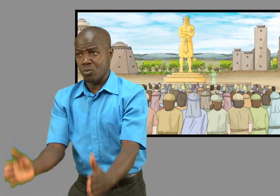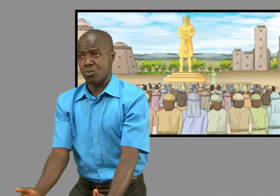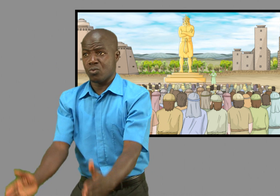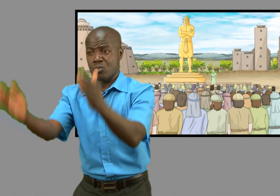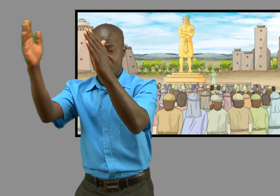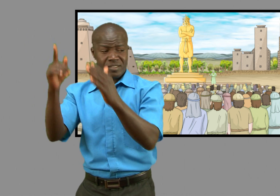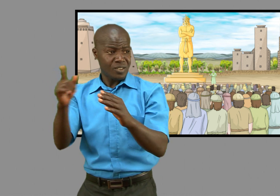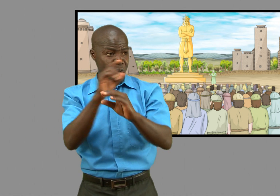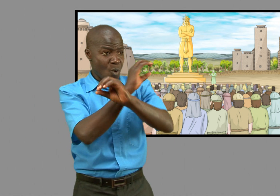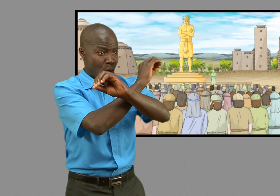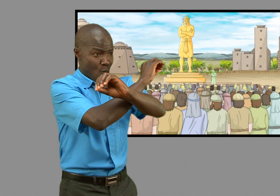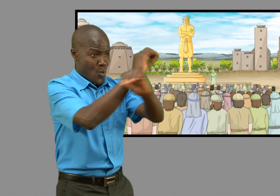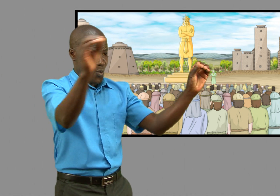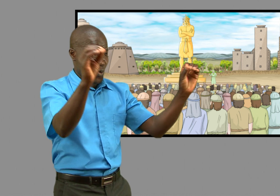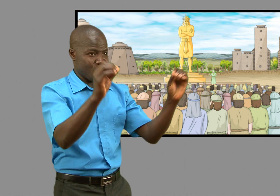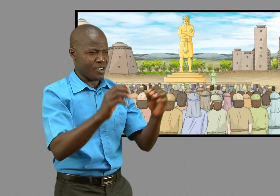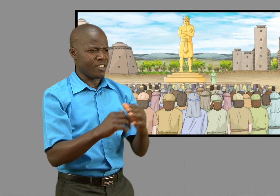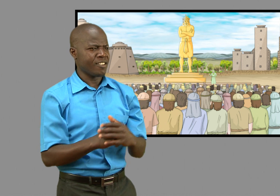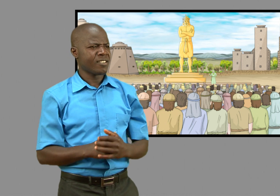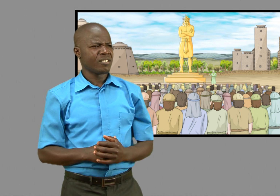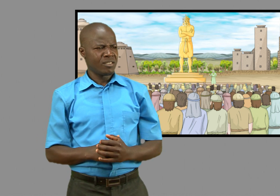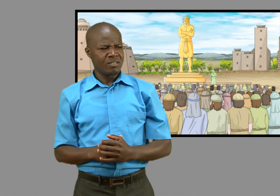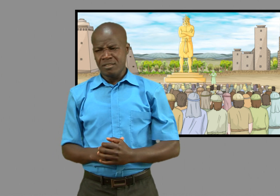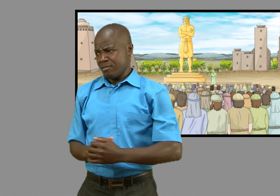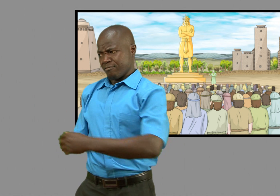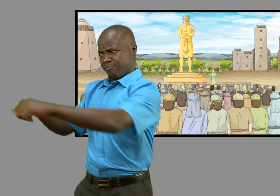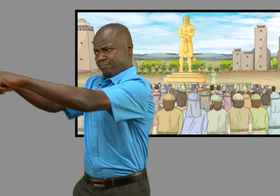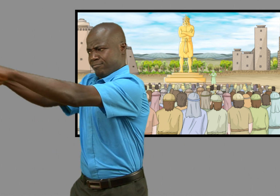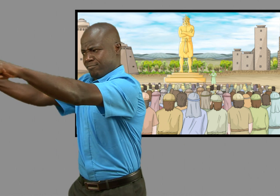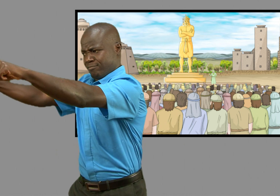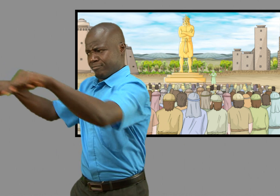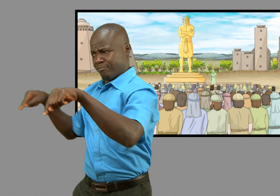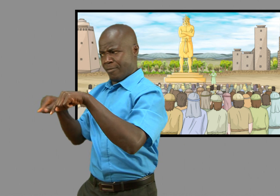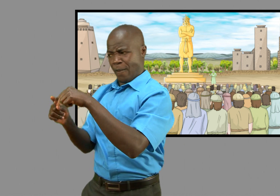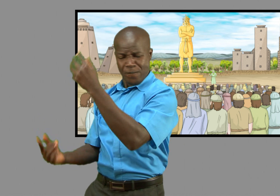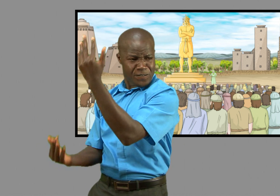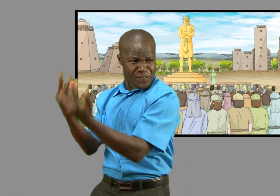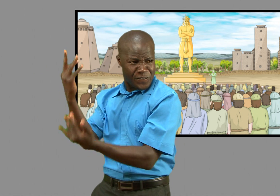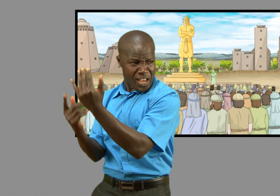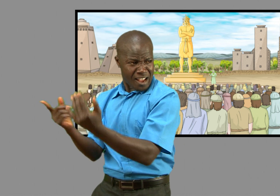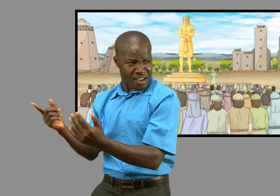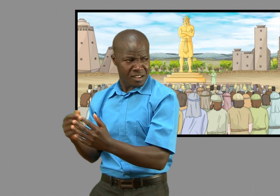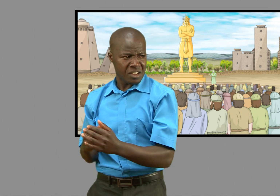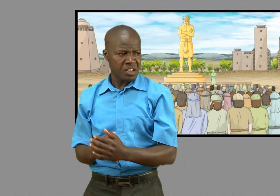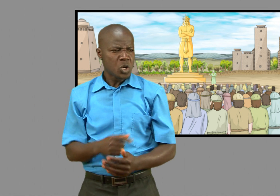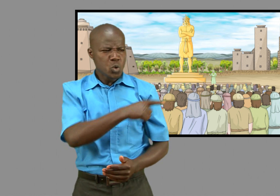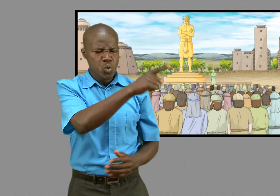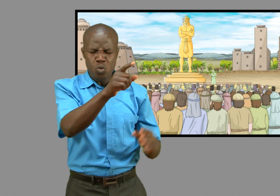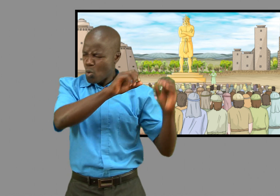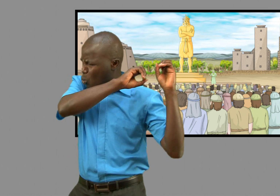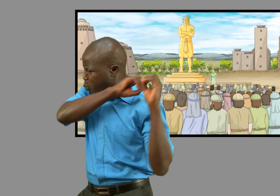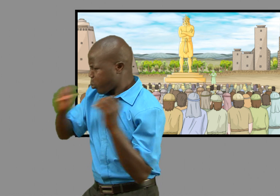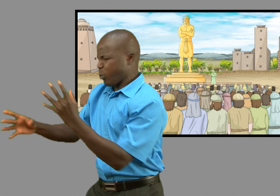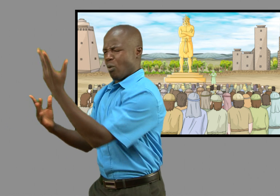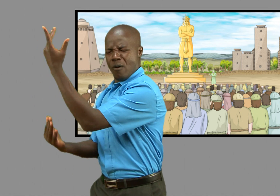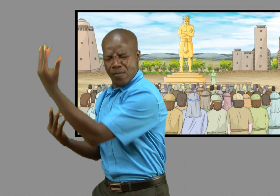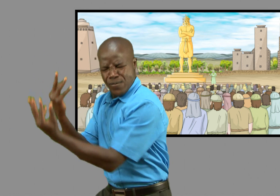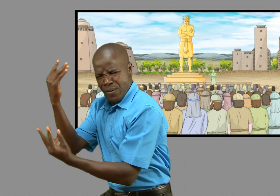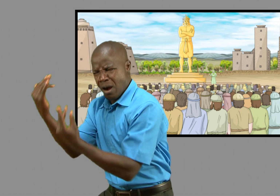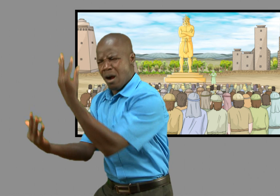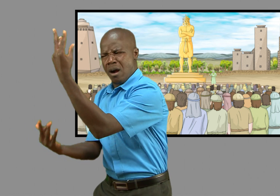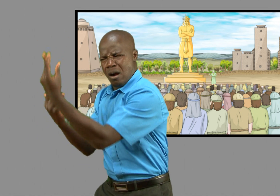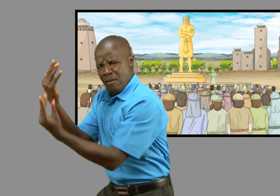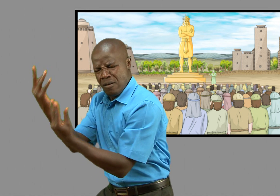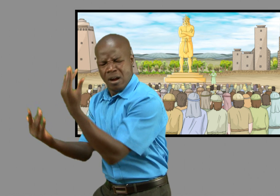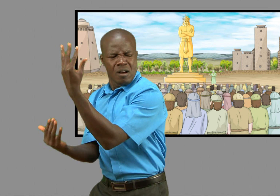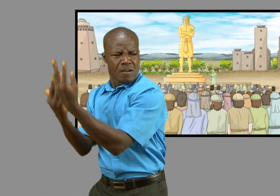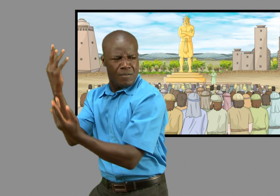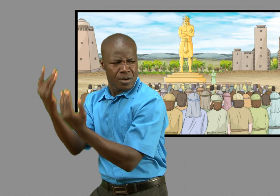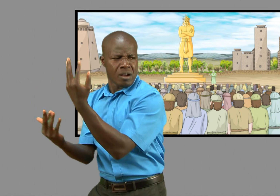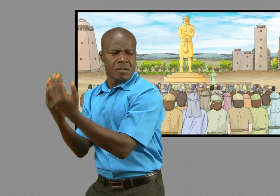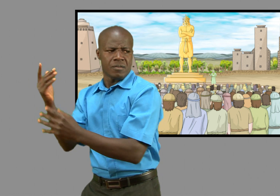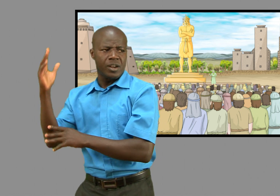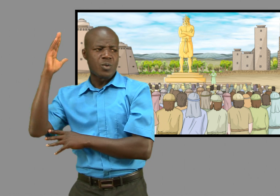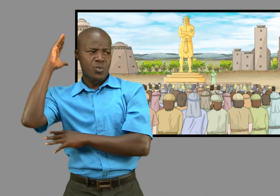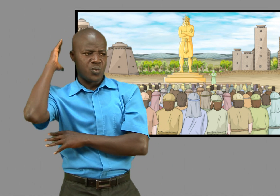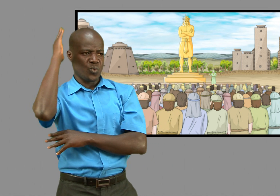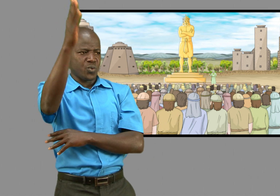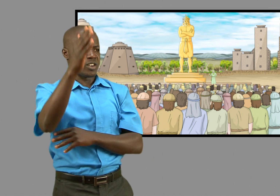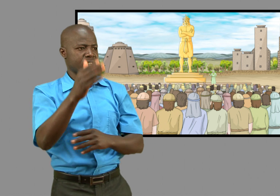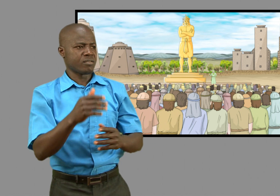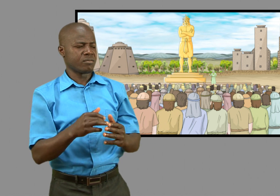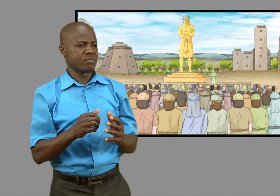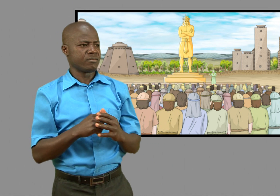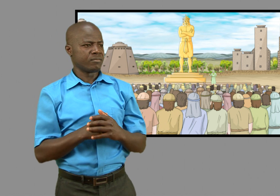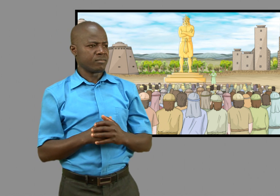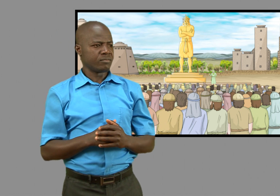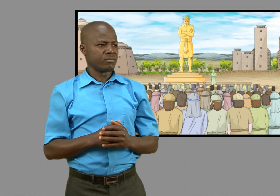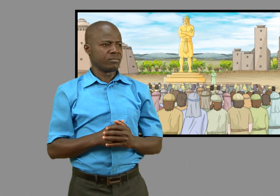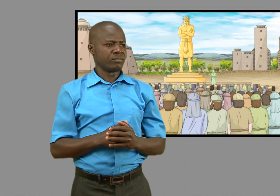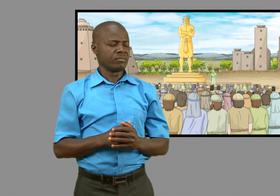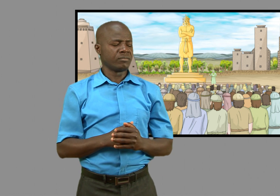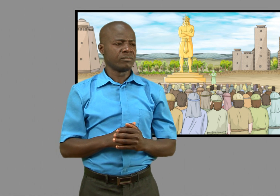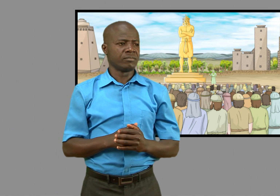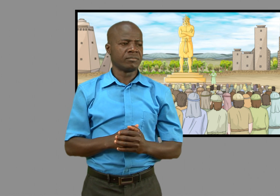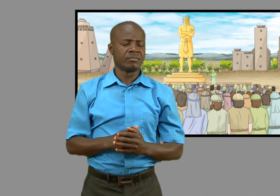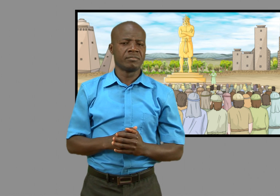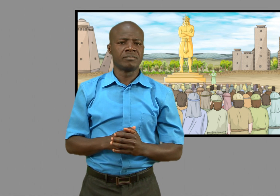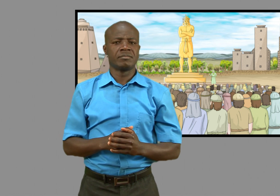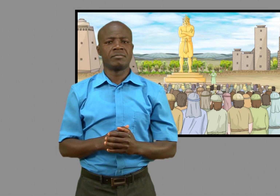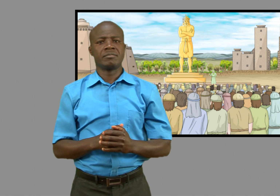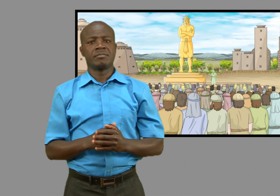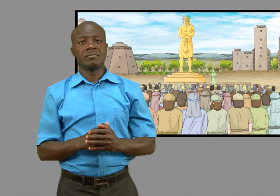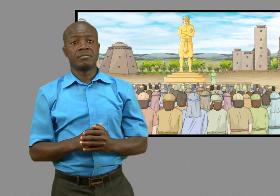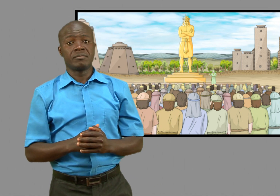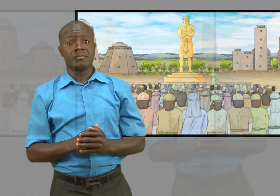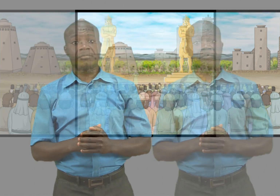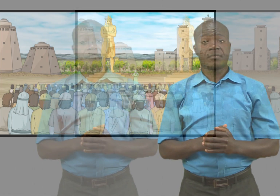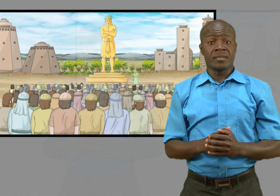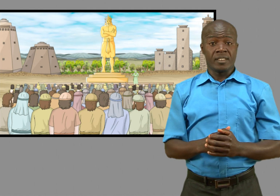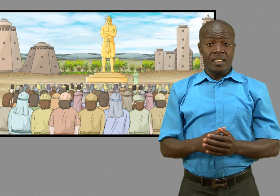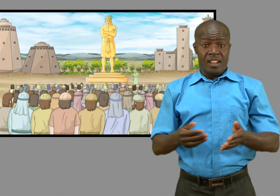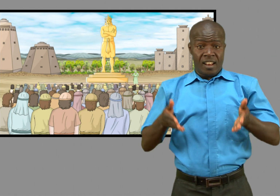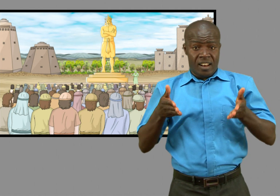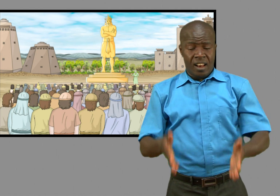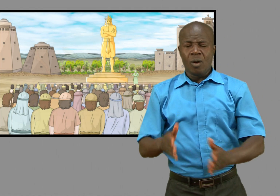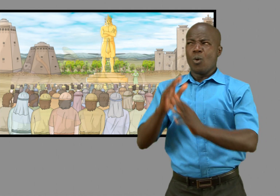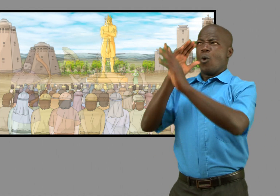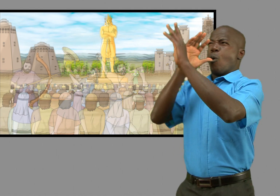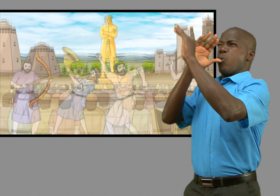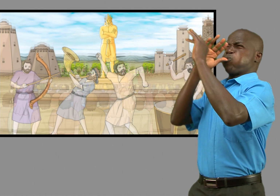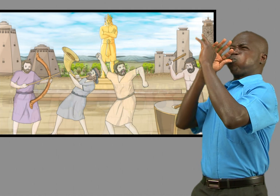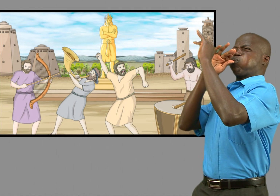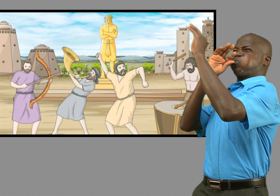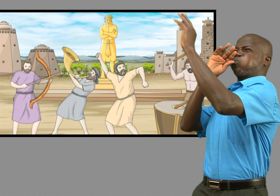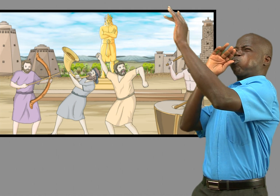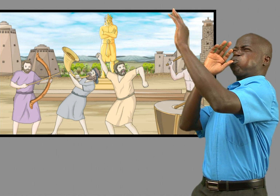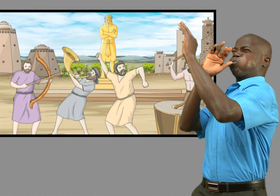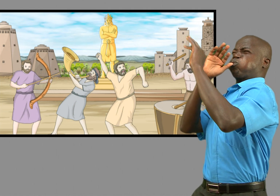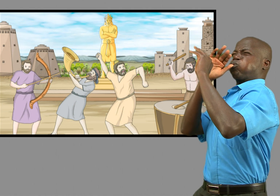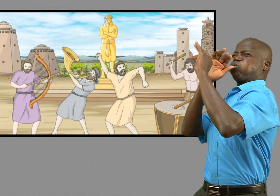And whoever does not fall down and worship will immediately be thrown into the blazing fiery furnace.”